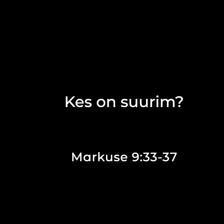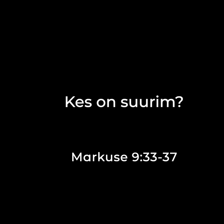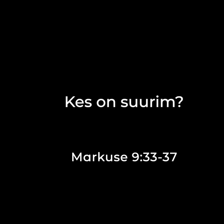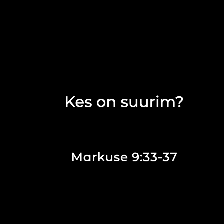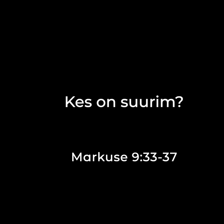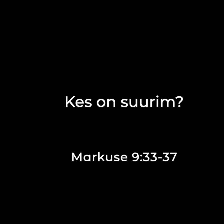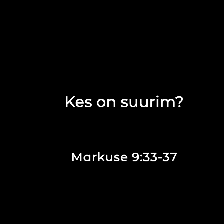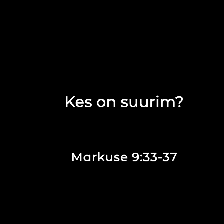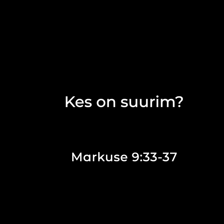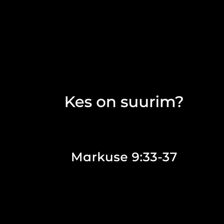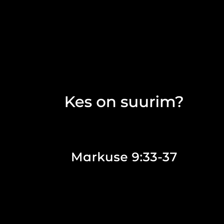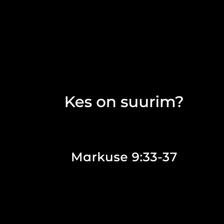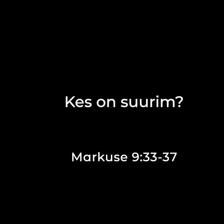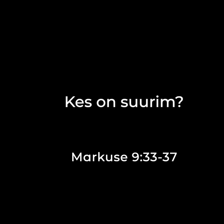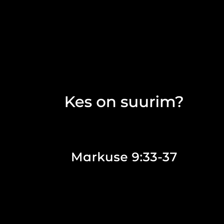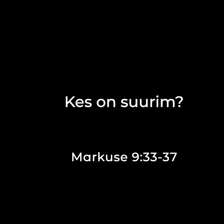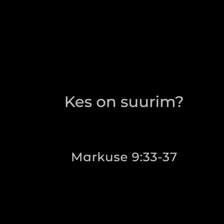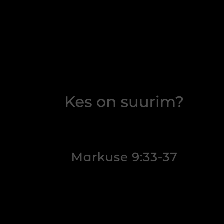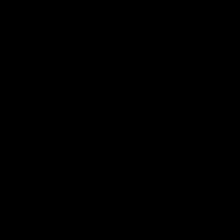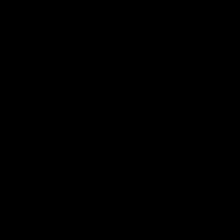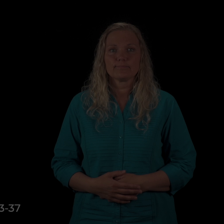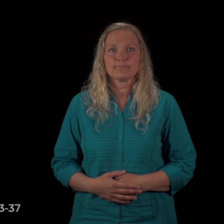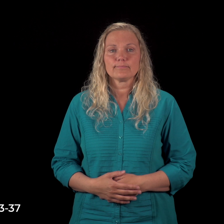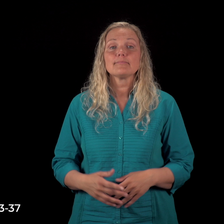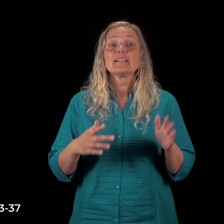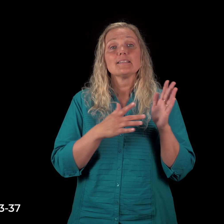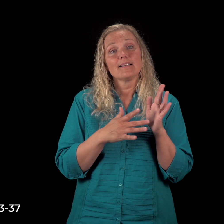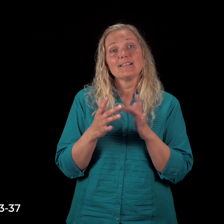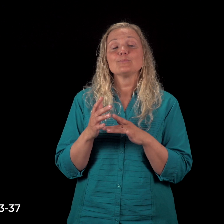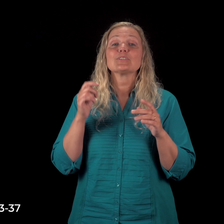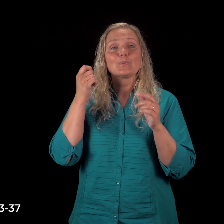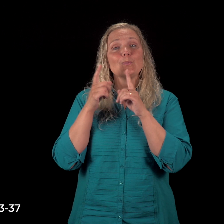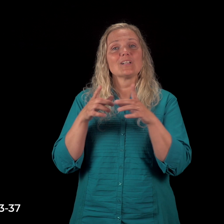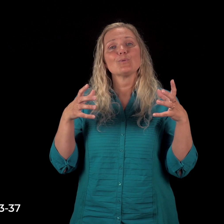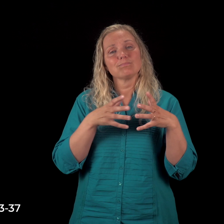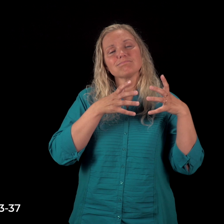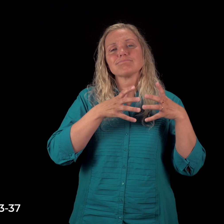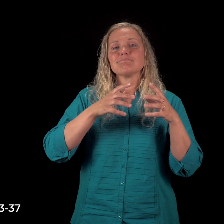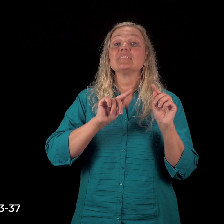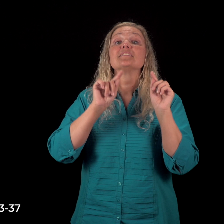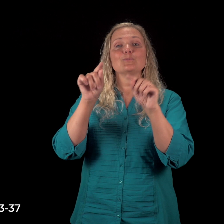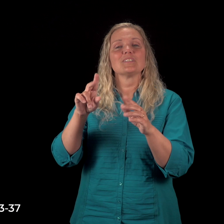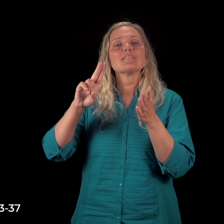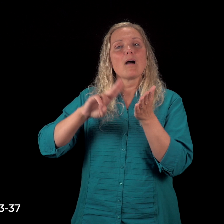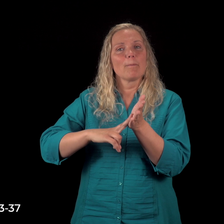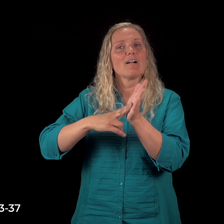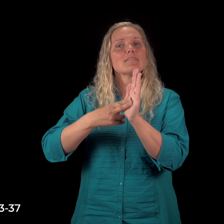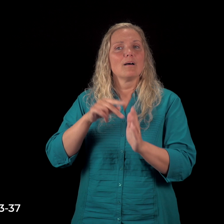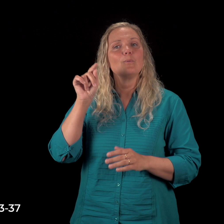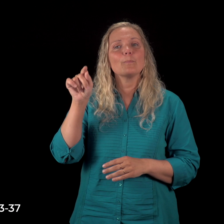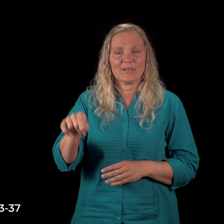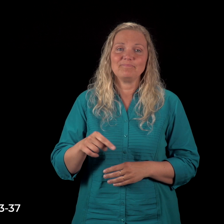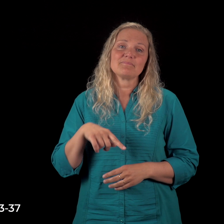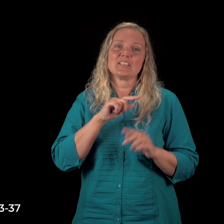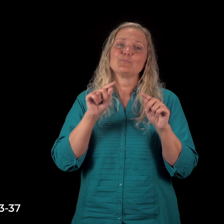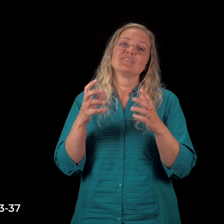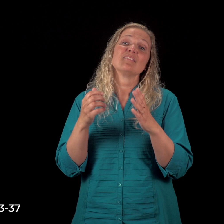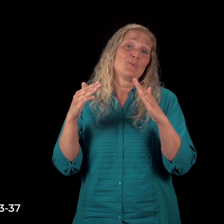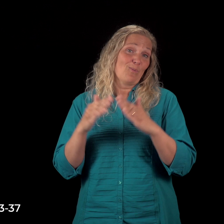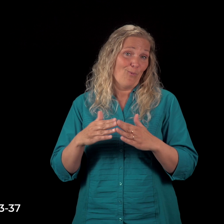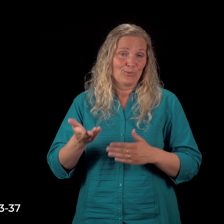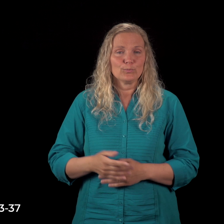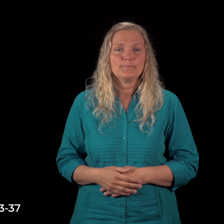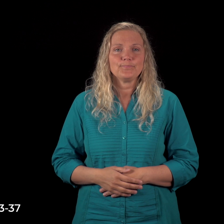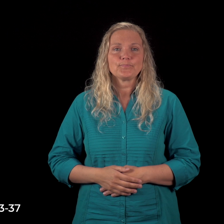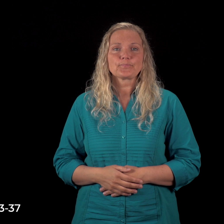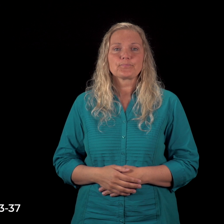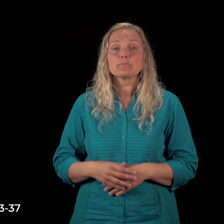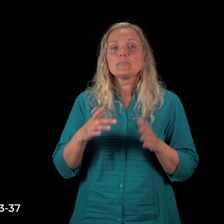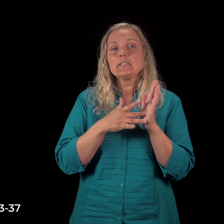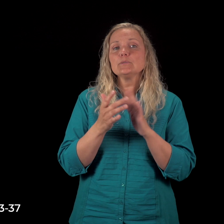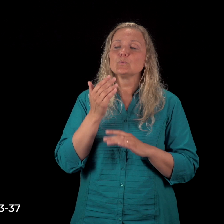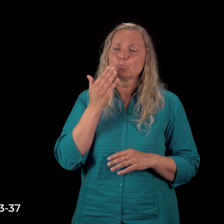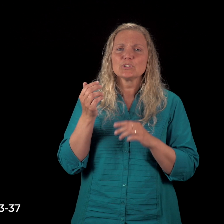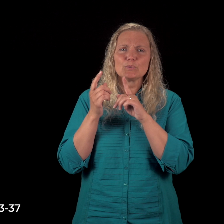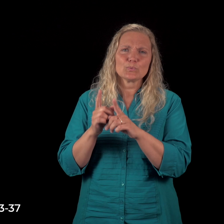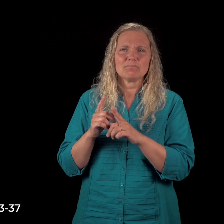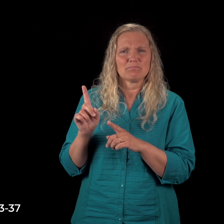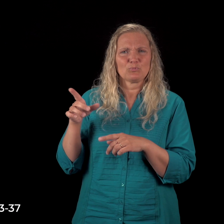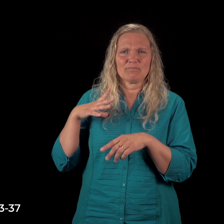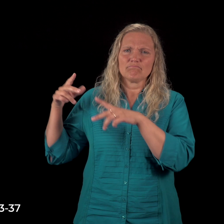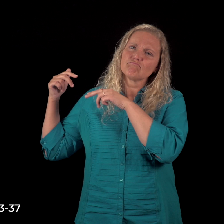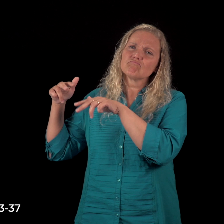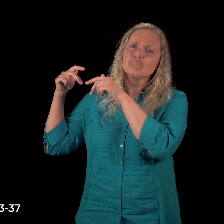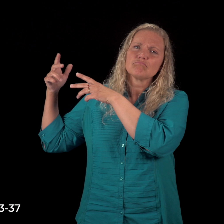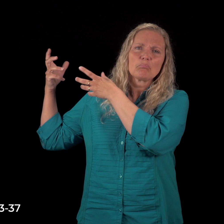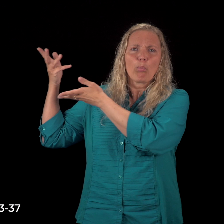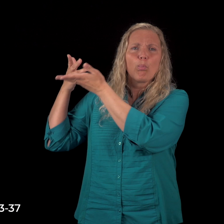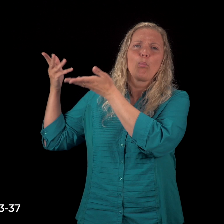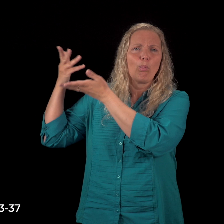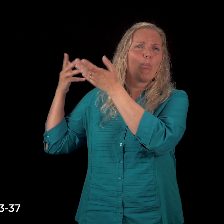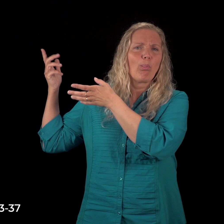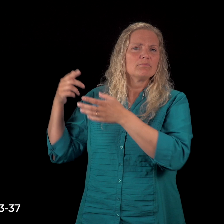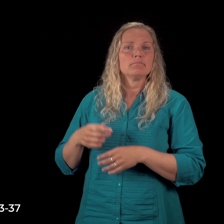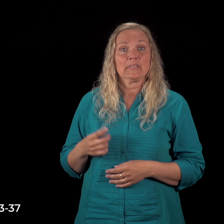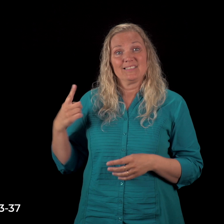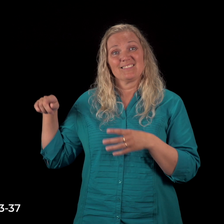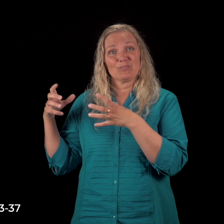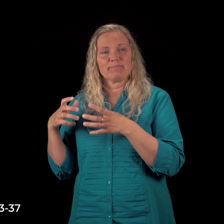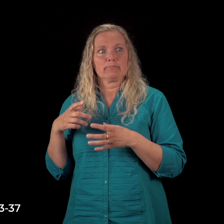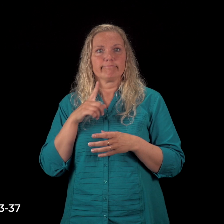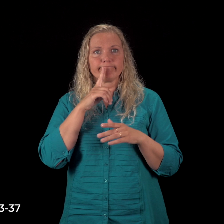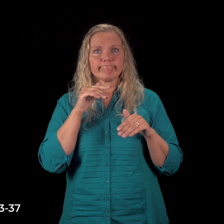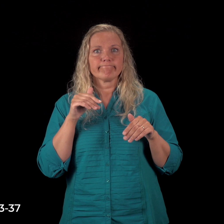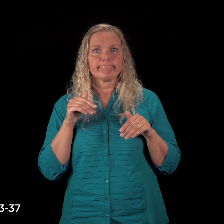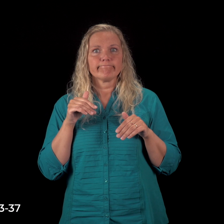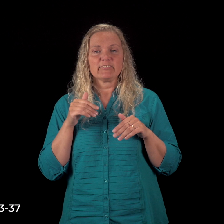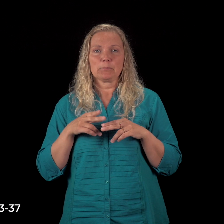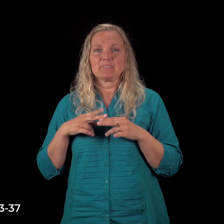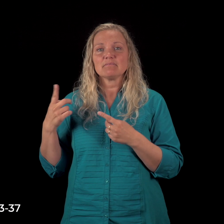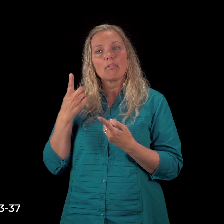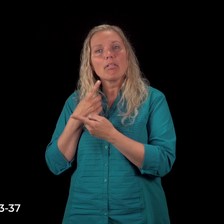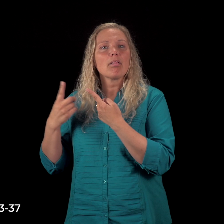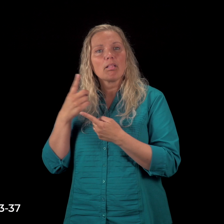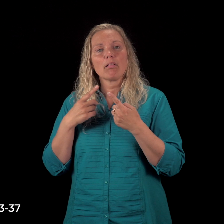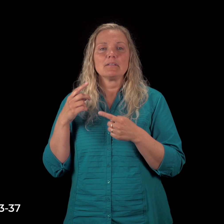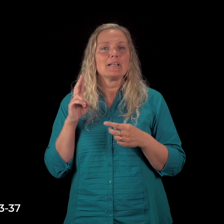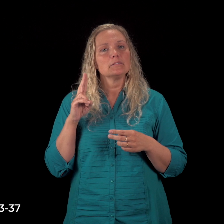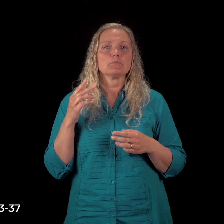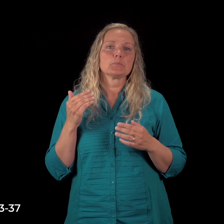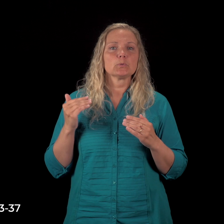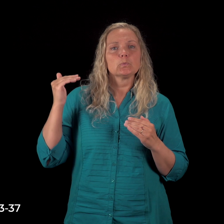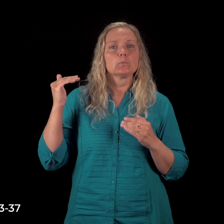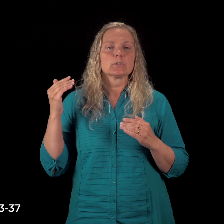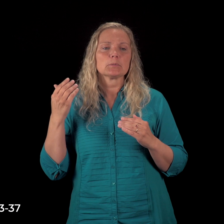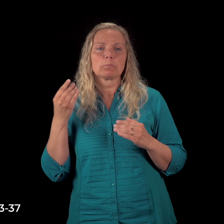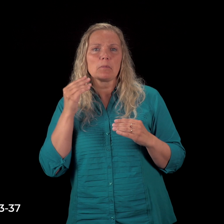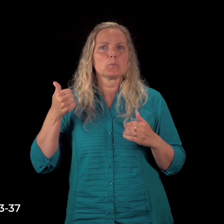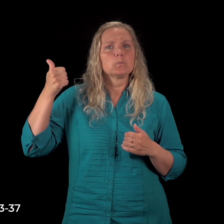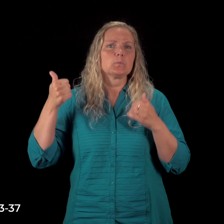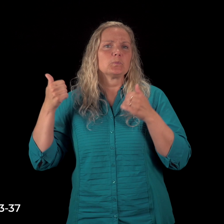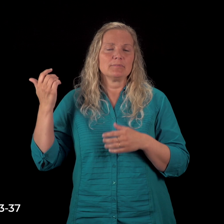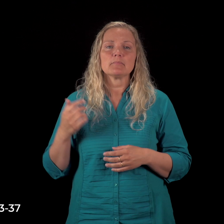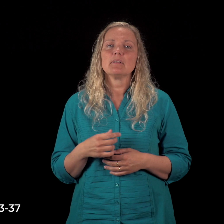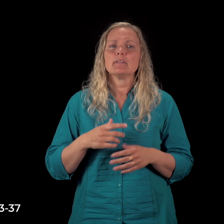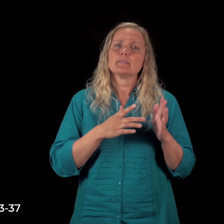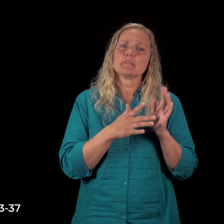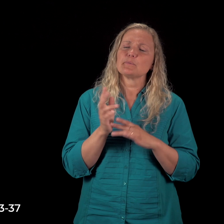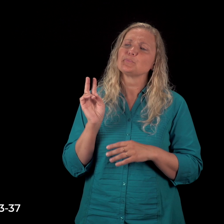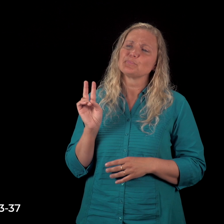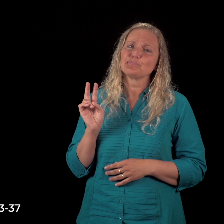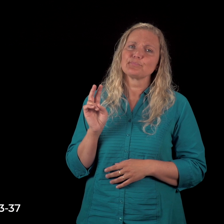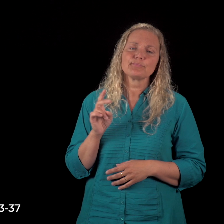Then they came to Capernaum. While Jesus was in the house, He asked them, “What were you discussing on the way?” But they were silent, for on the way they had been arguing about which of them was the greatest.